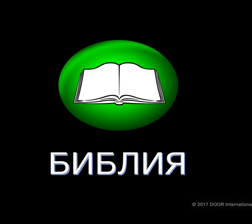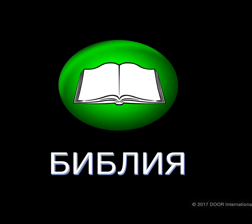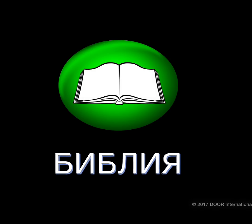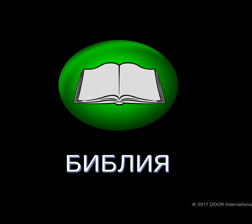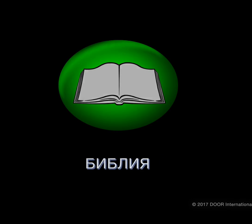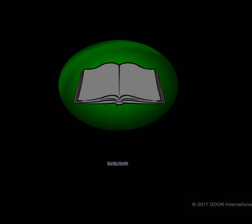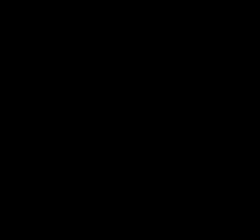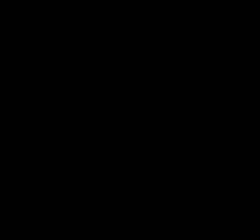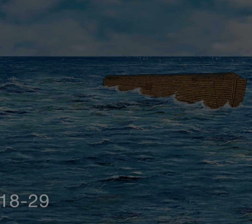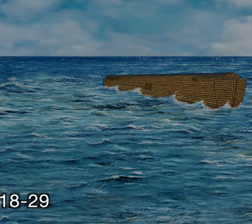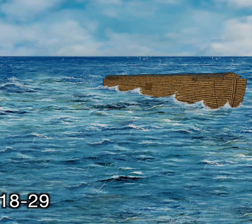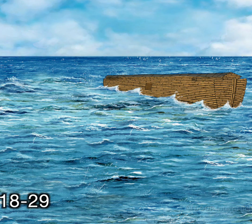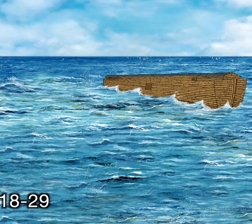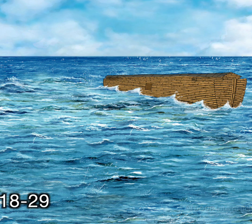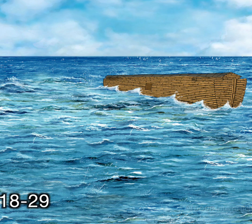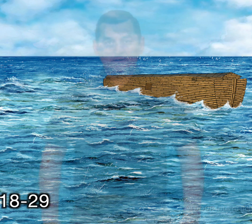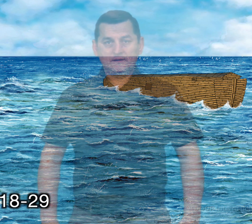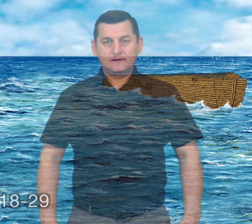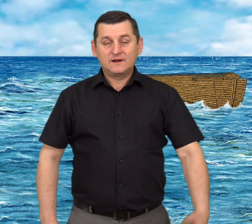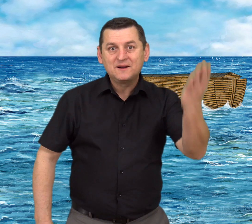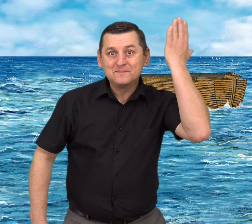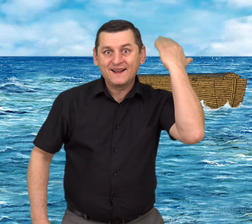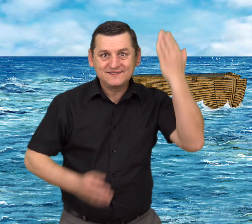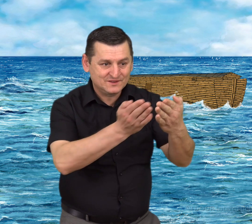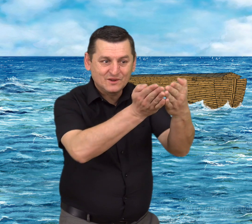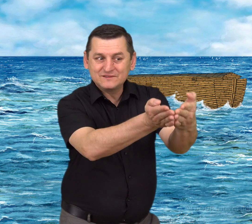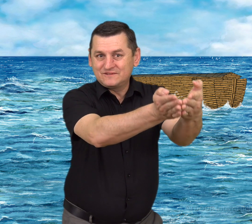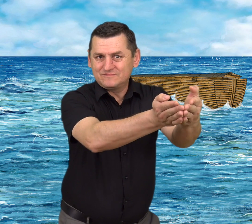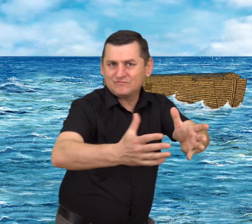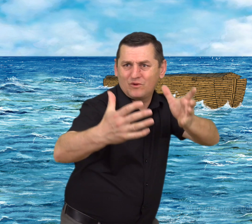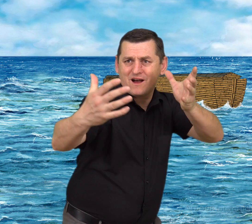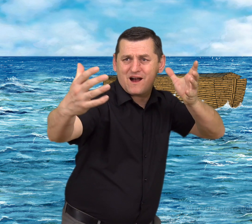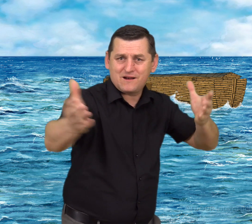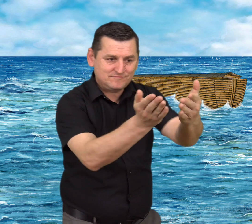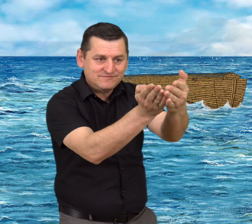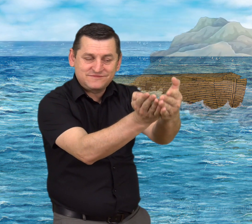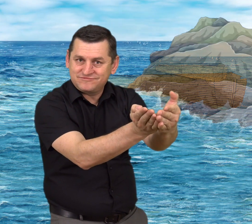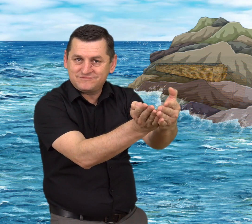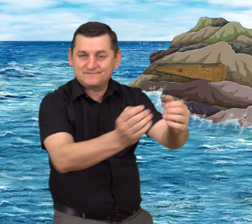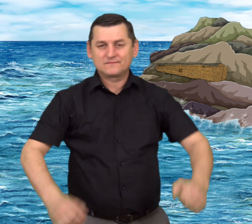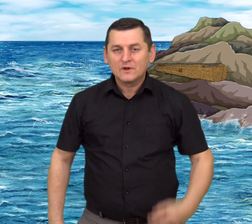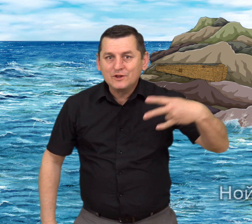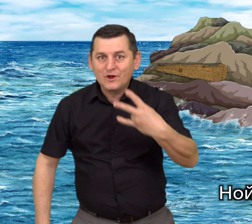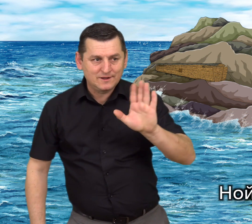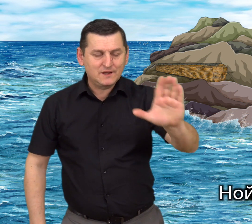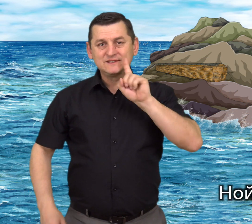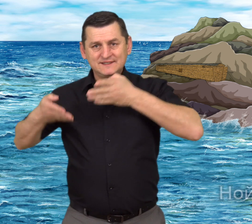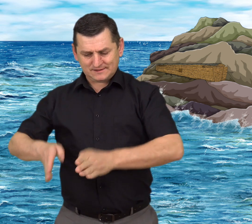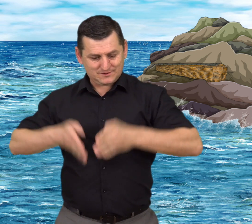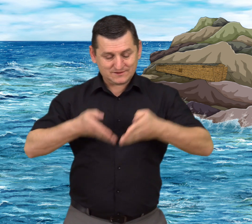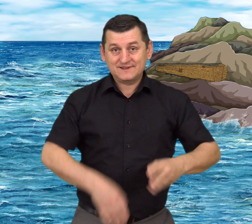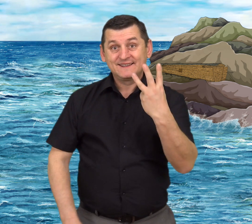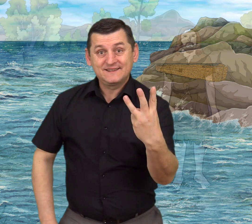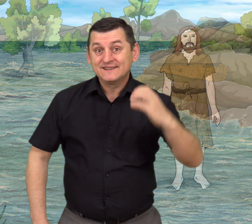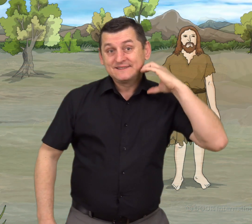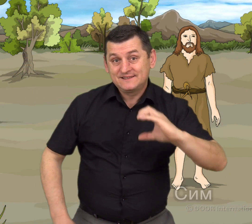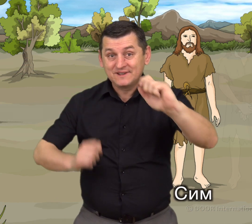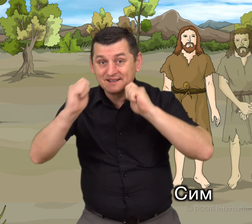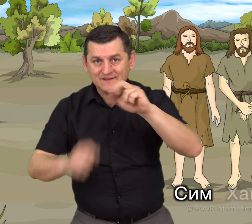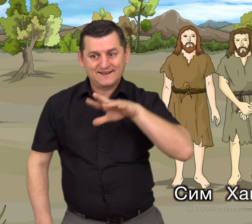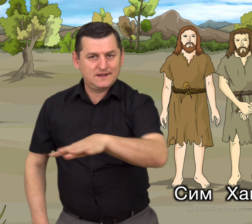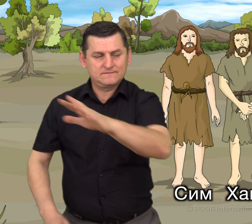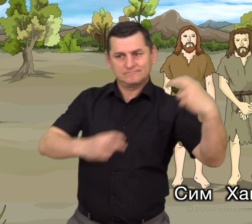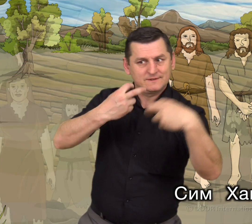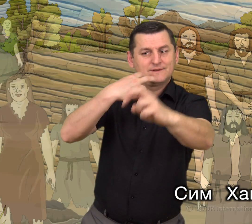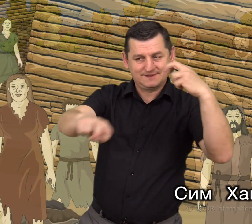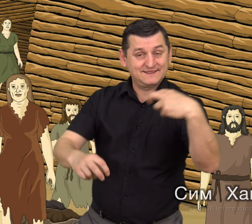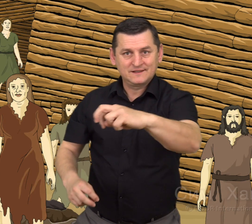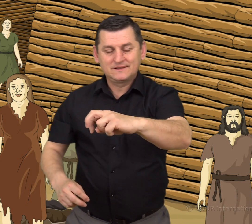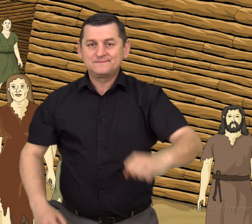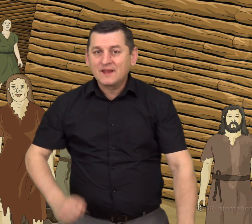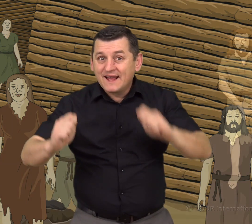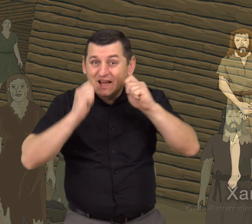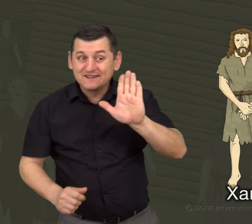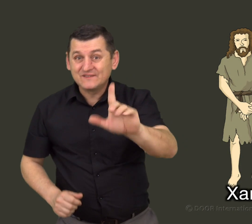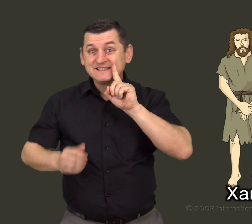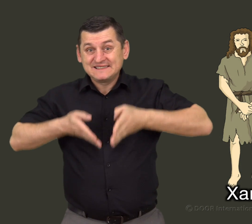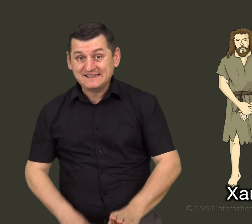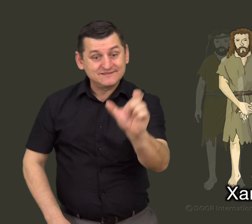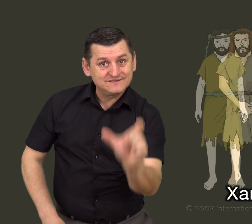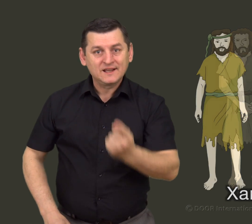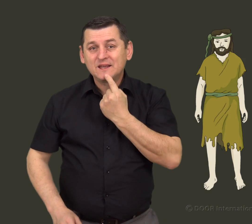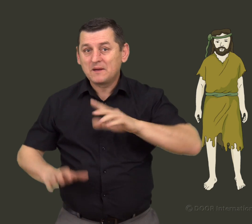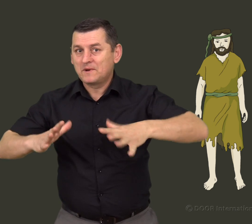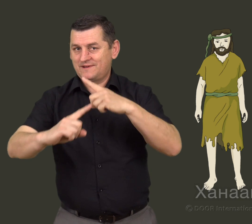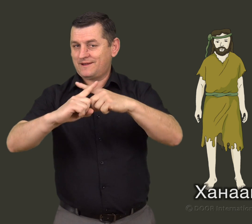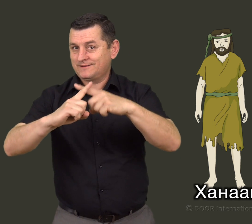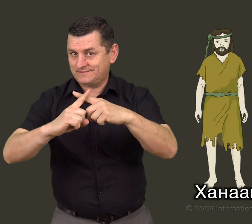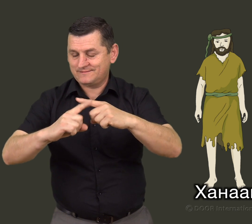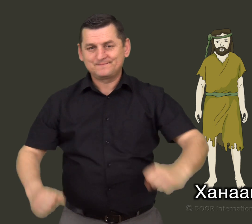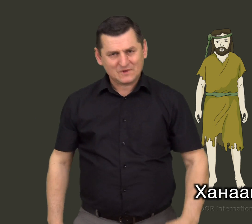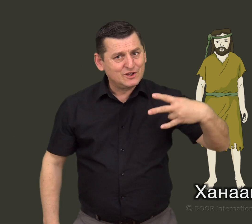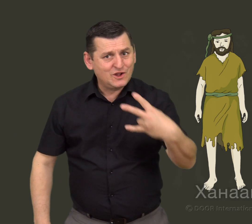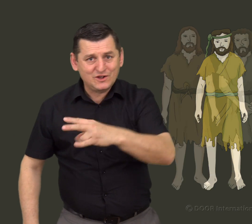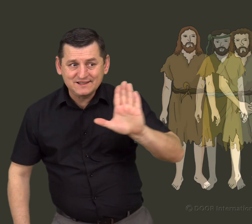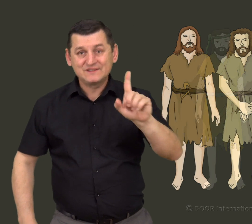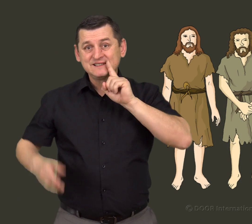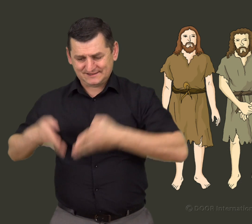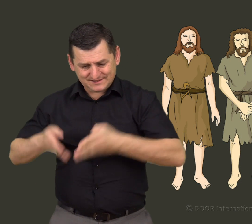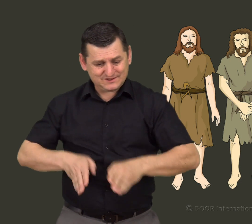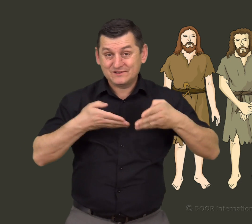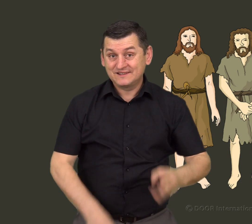The sons of Noah who came out of the ark were Shem, Ham, and Japheth. And Ham was the father of Canaan.